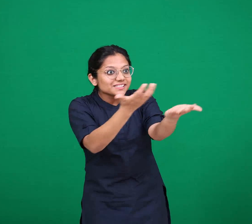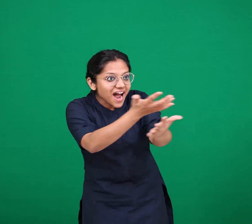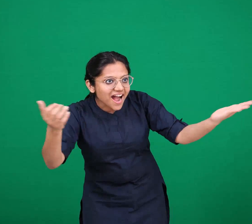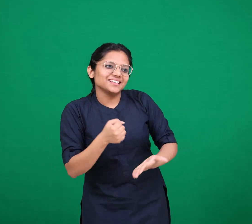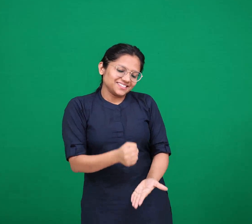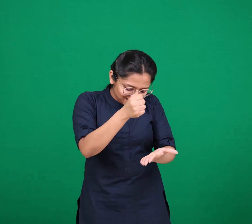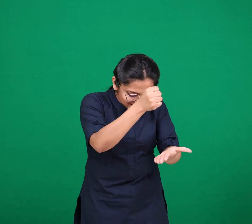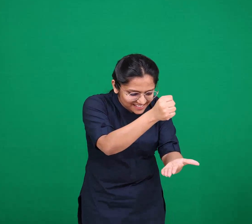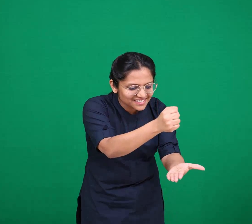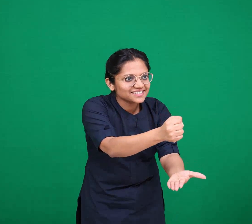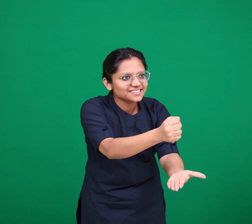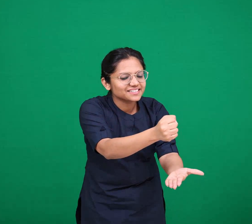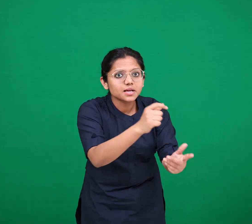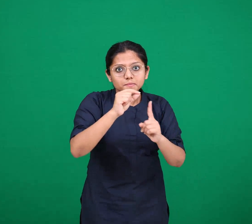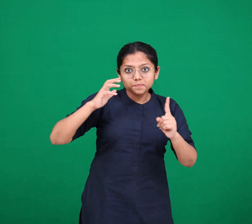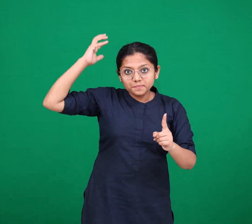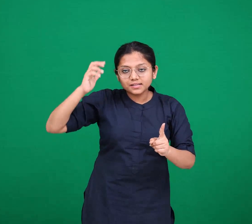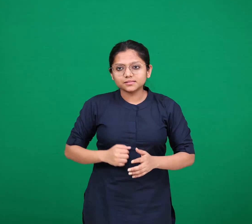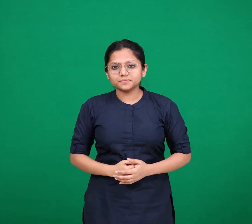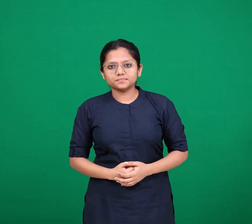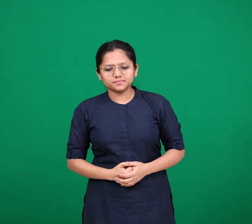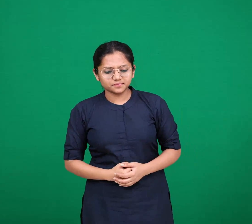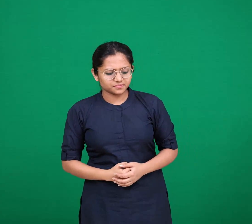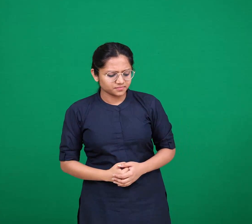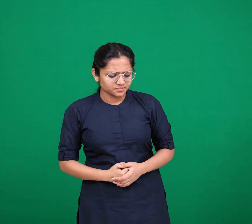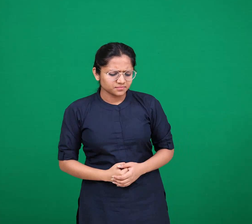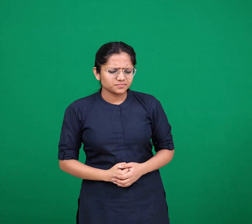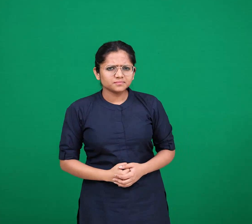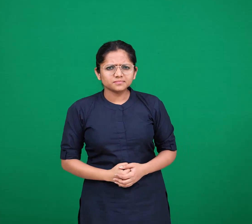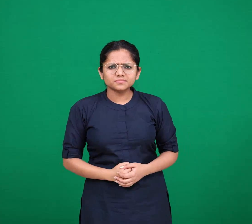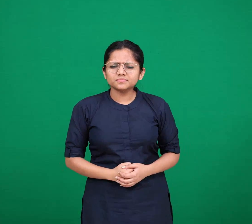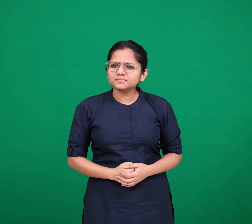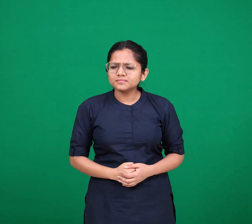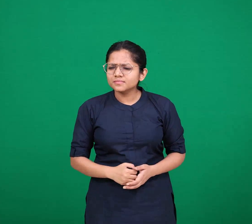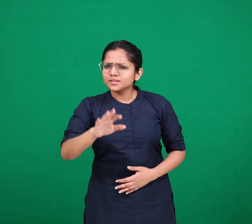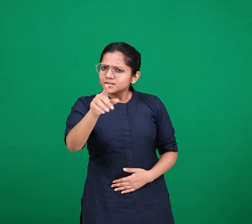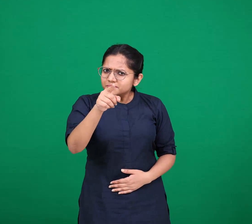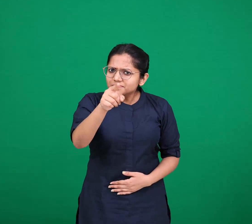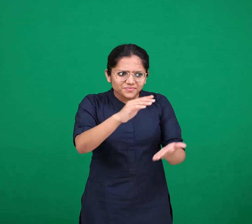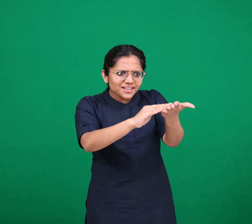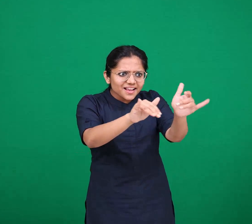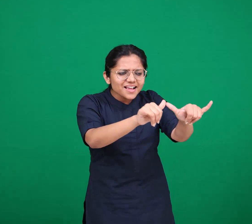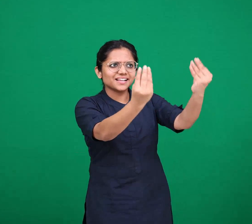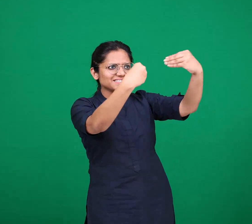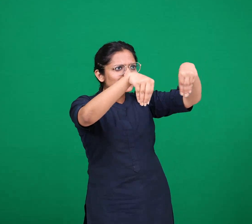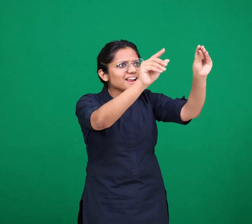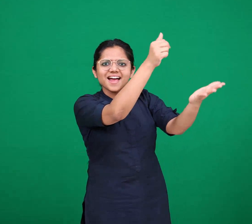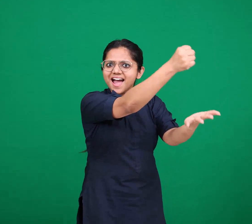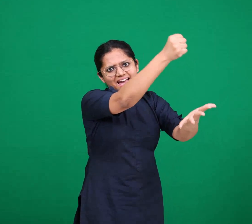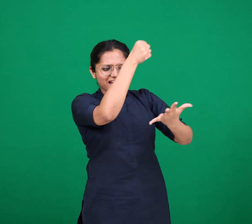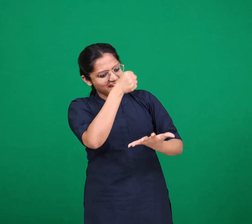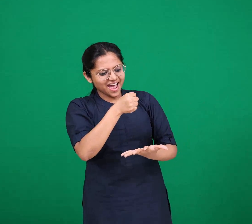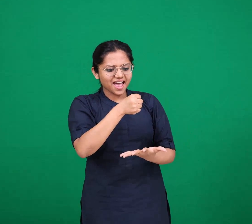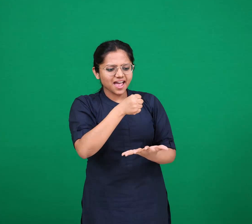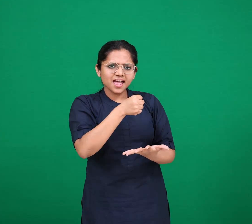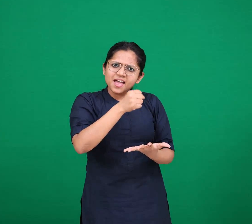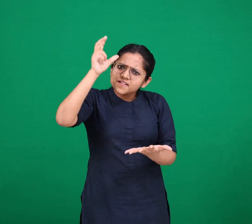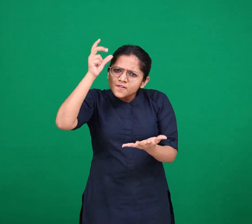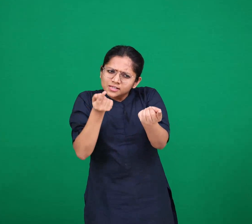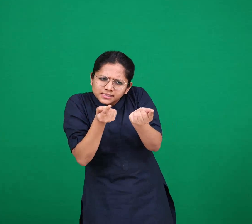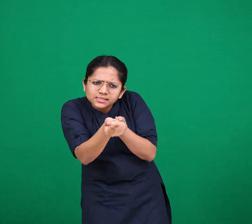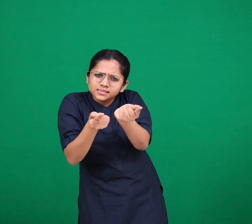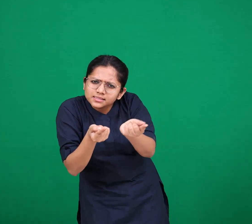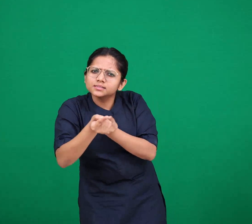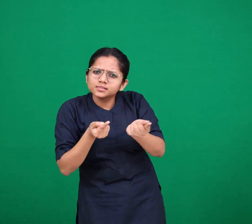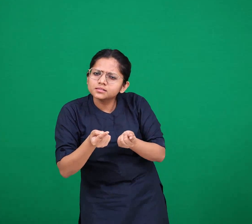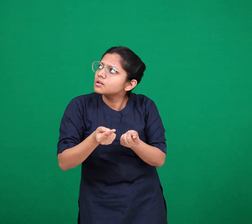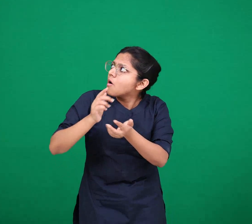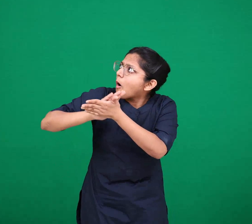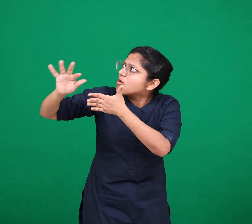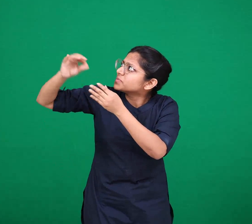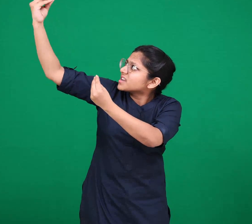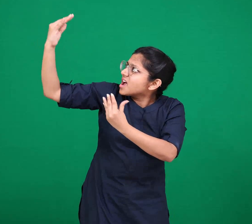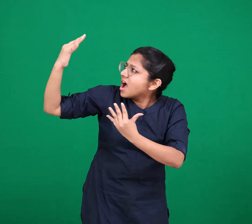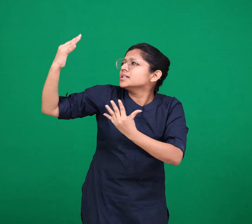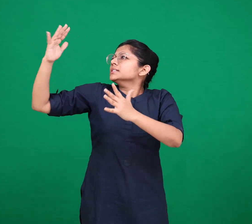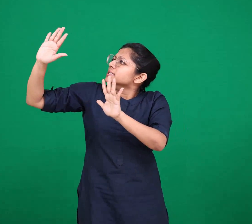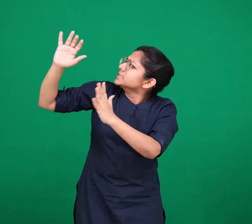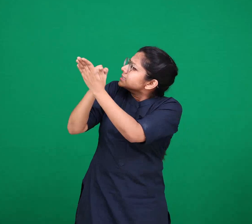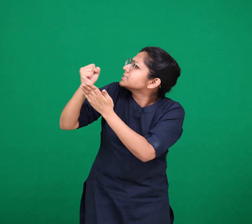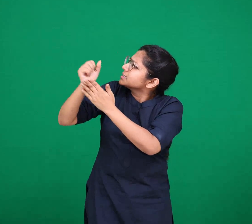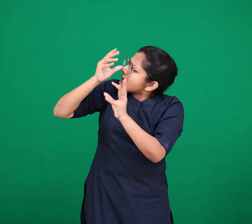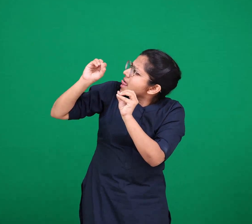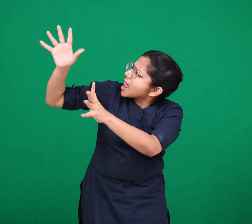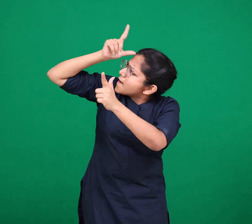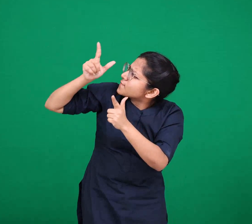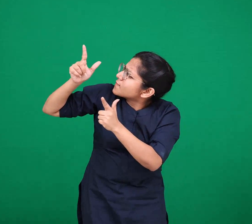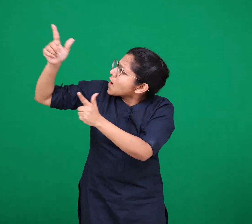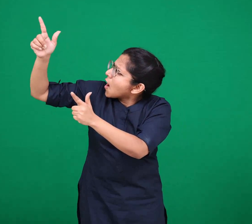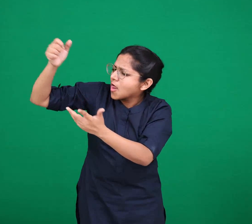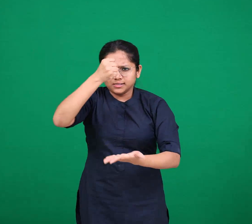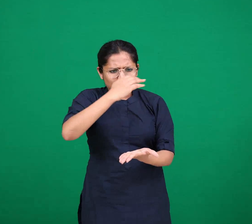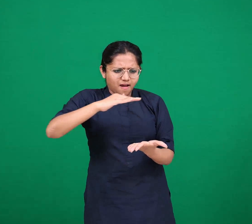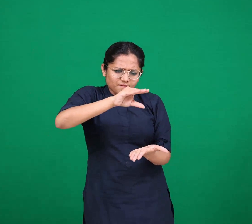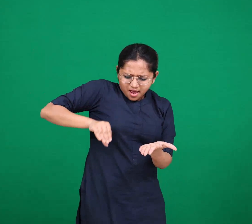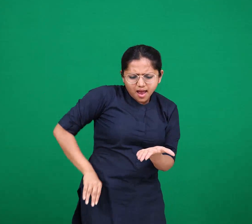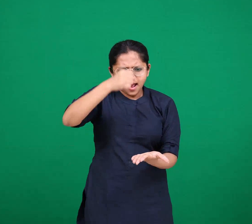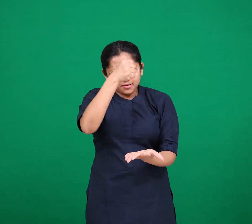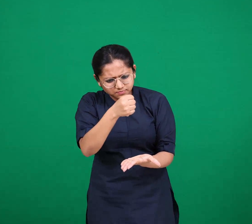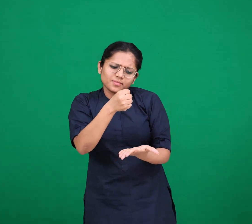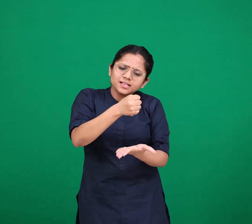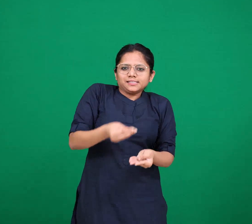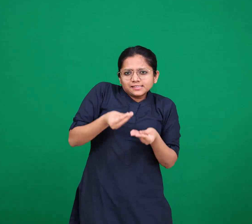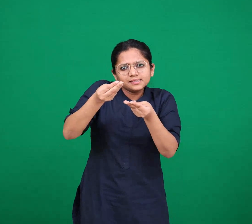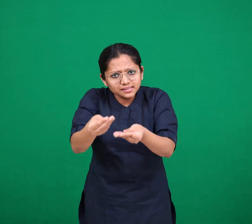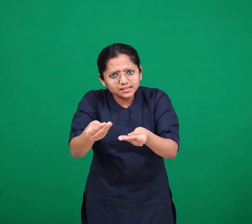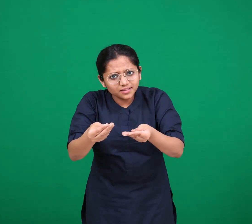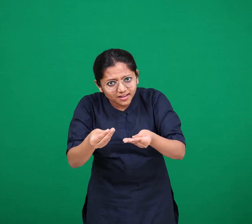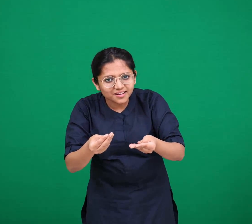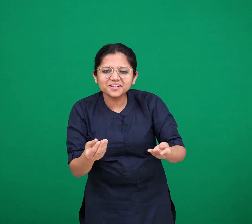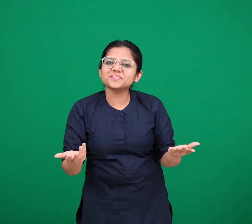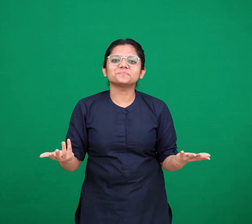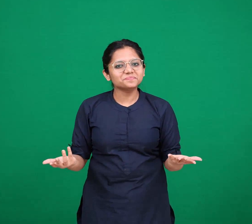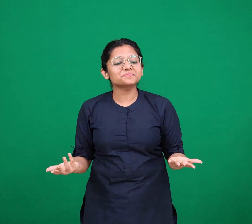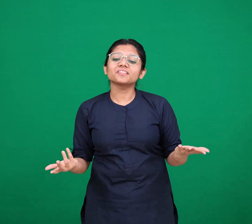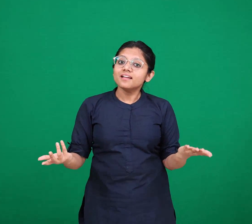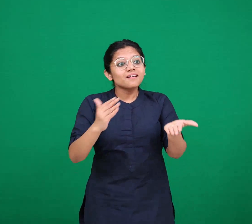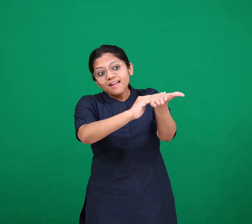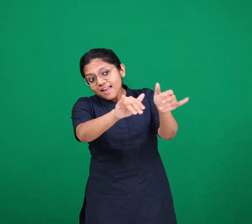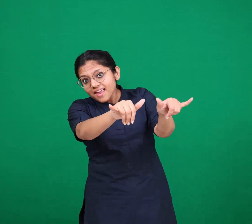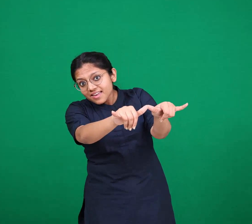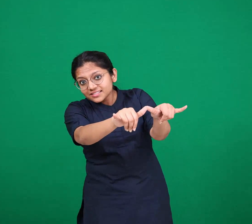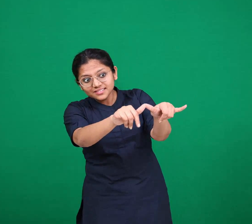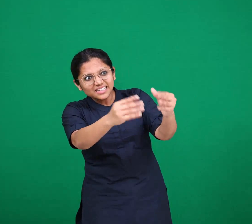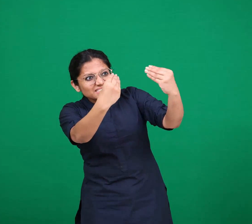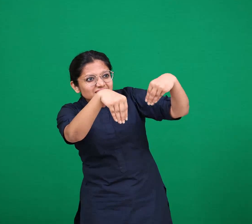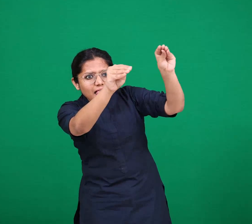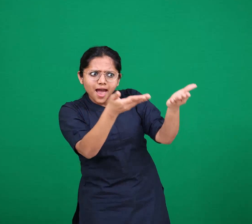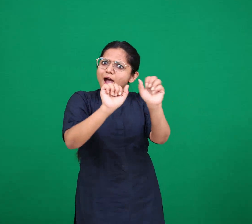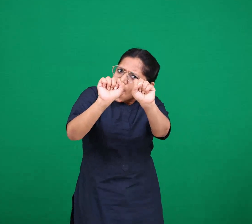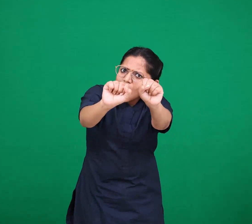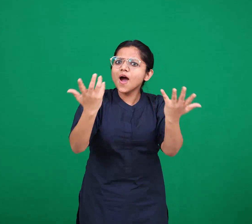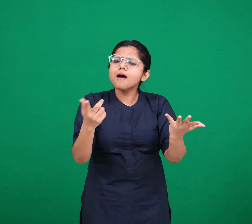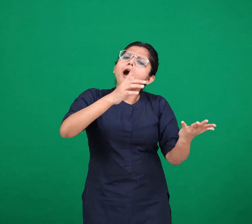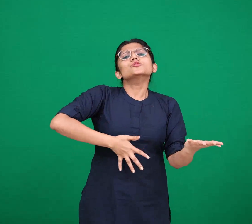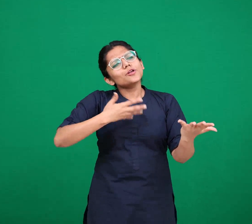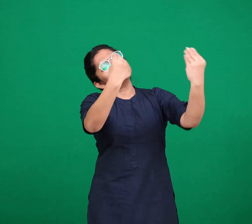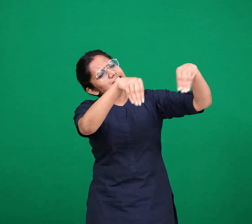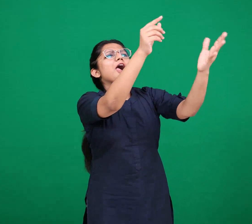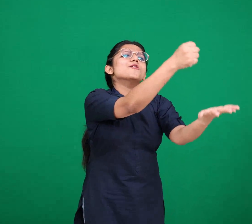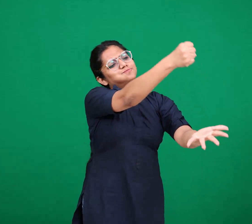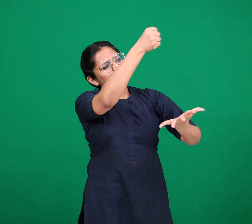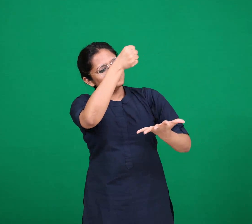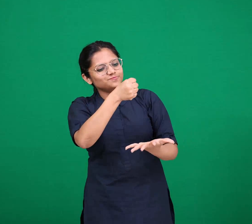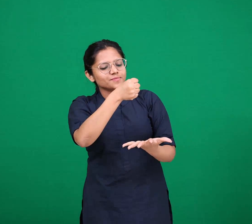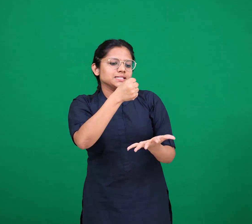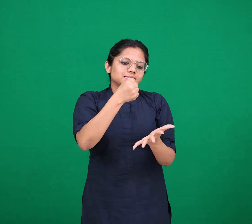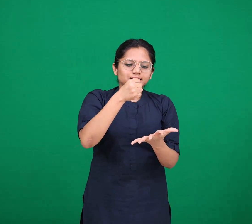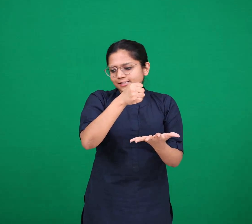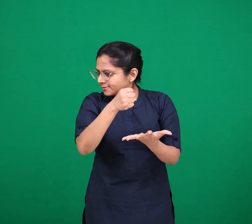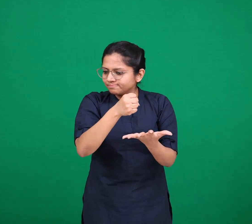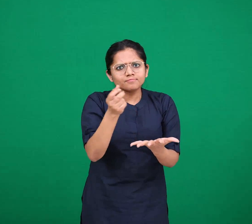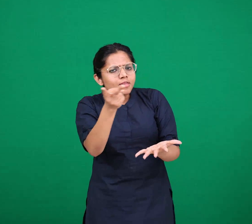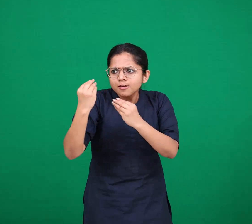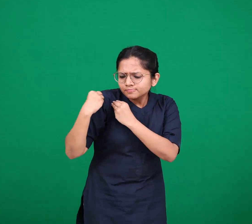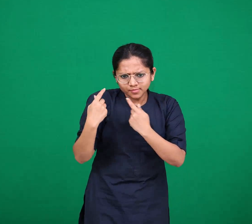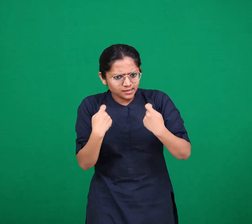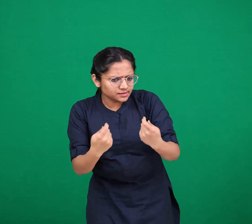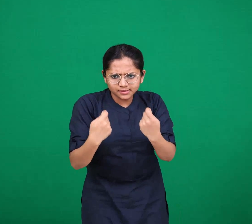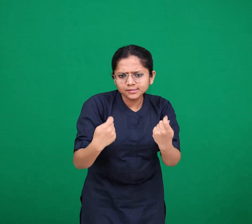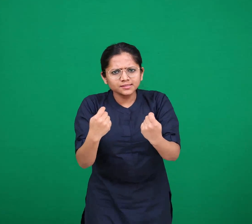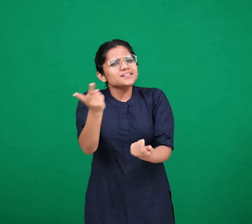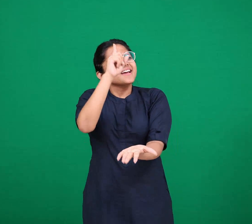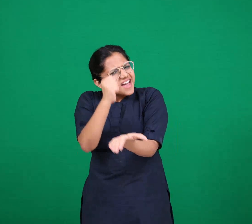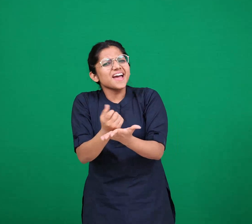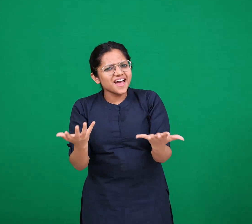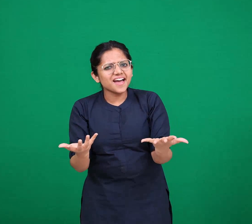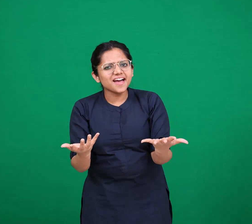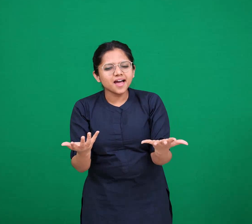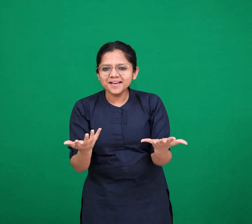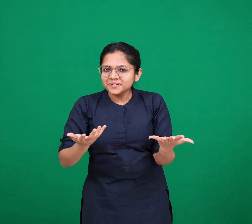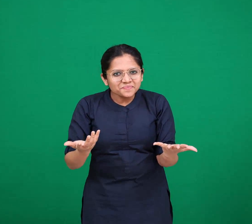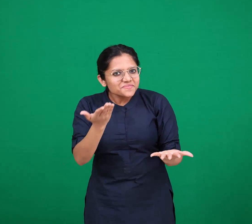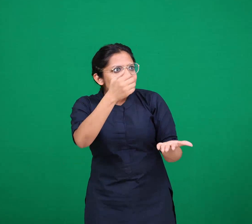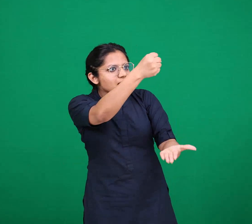Then Peter said, "Ananias, how is it that Satan has filled your heart to lie to the Holy Spirit and withhold some of the proceeds from the land? Did it not belong to you before it was sold?